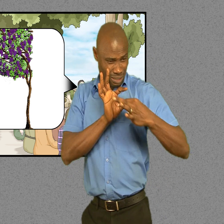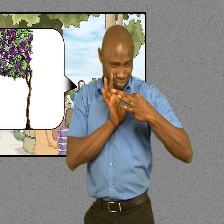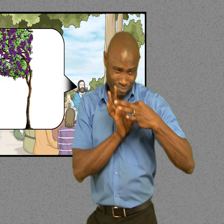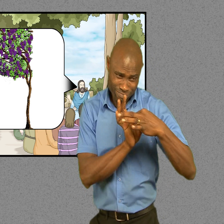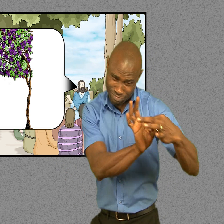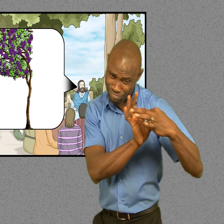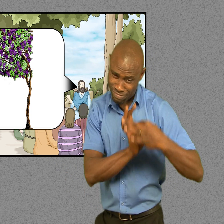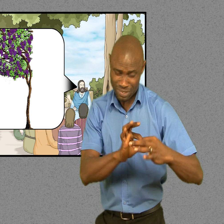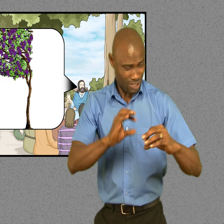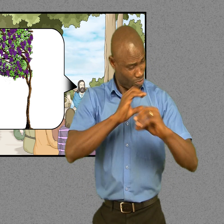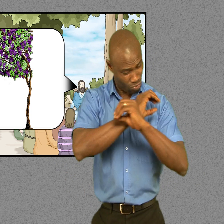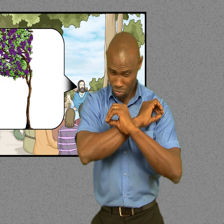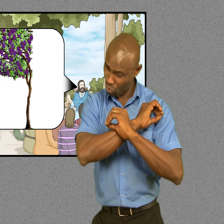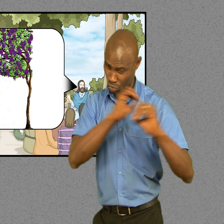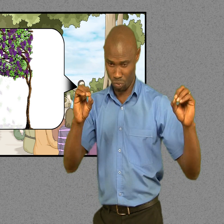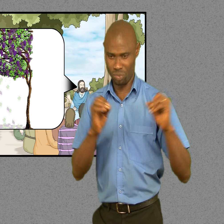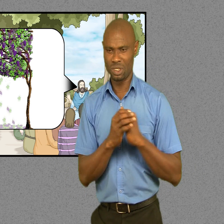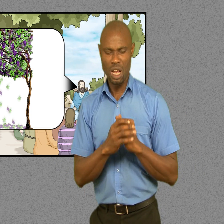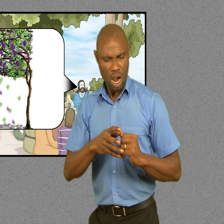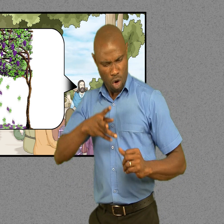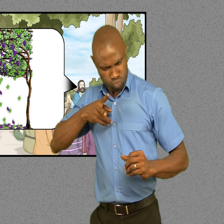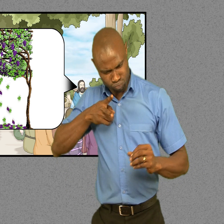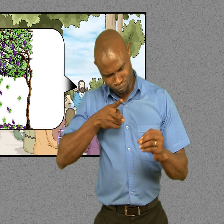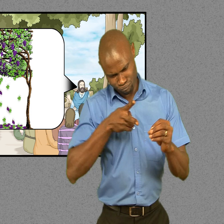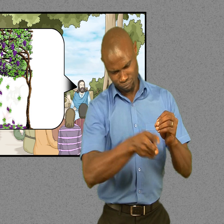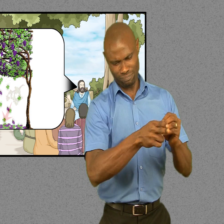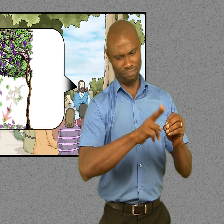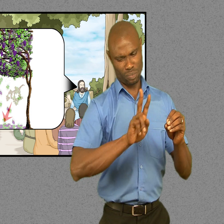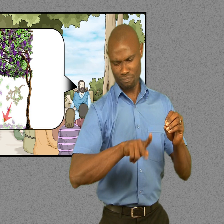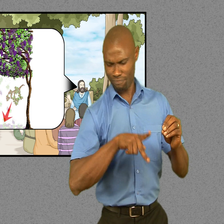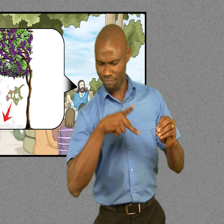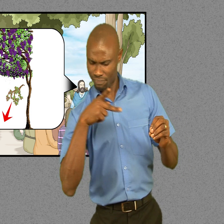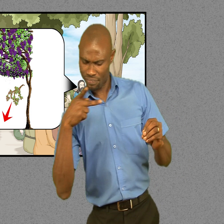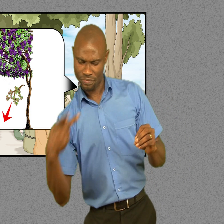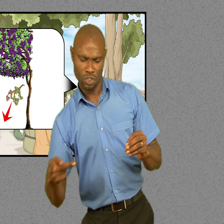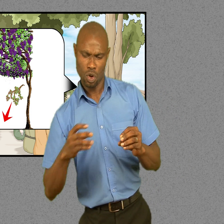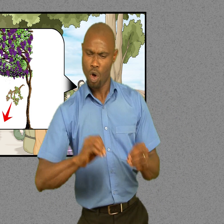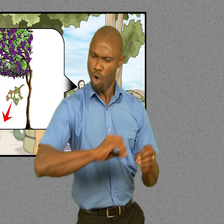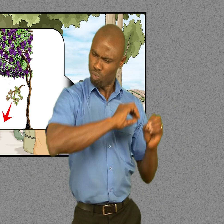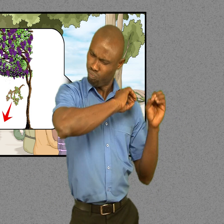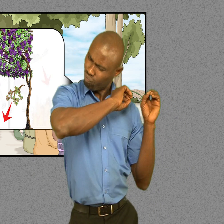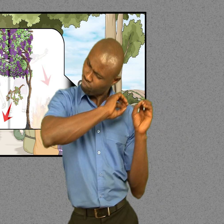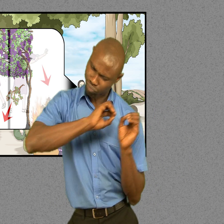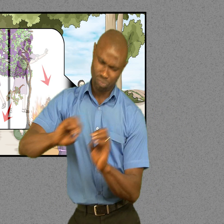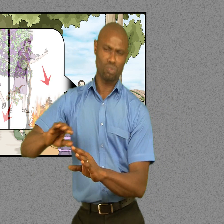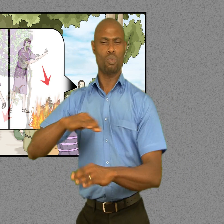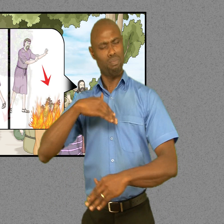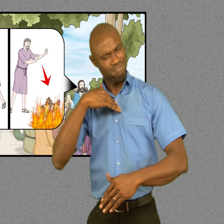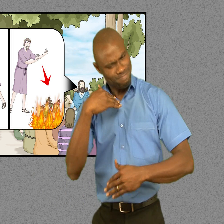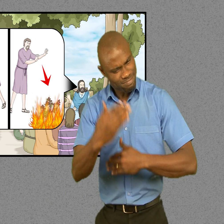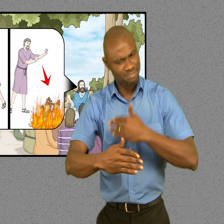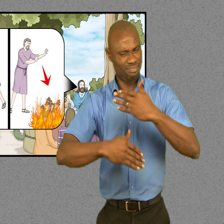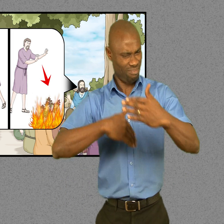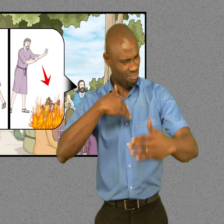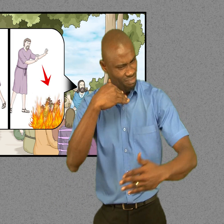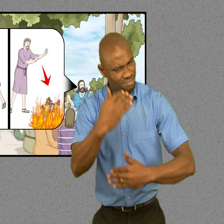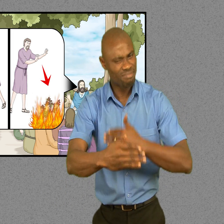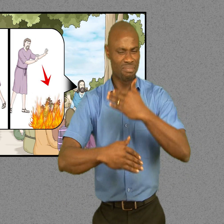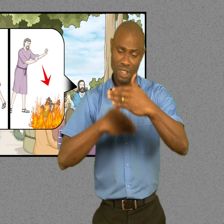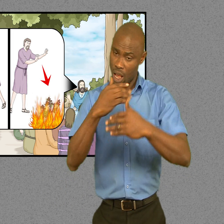If anyone does not remain in Me, he is like a branch that is thrown away and withers.